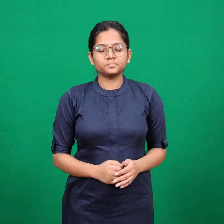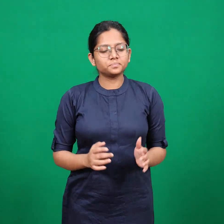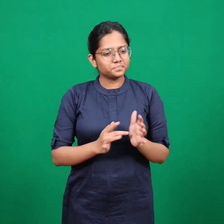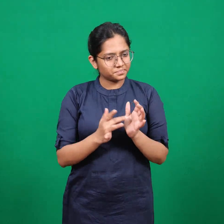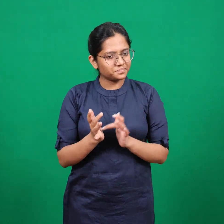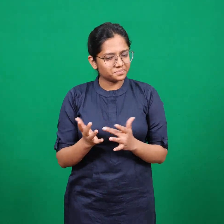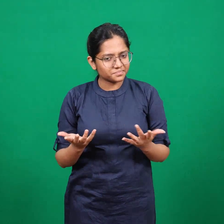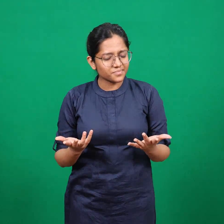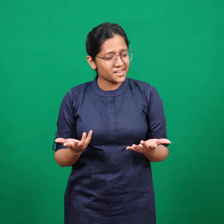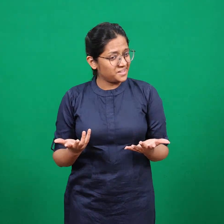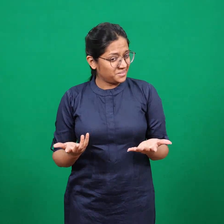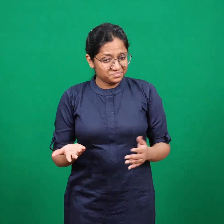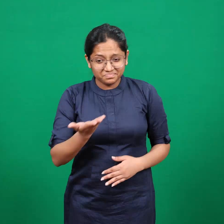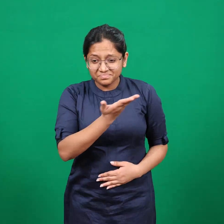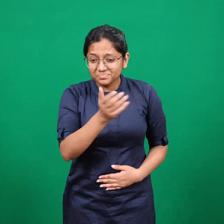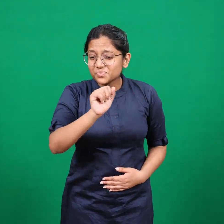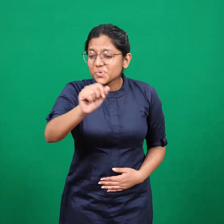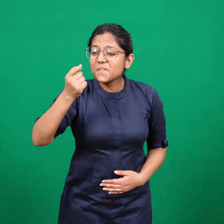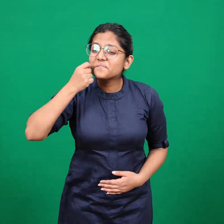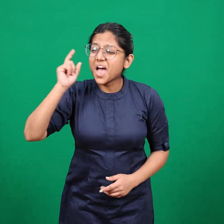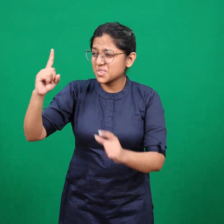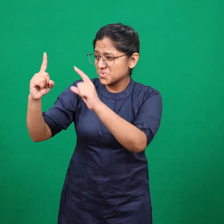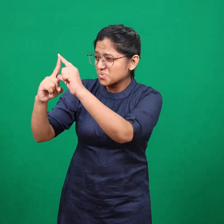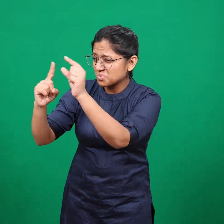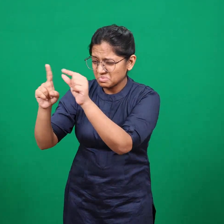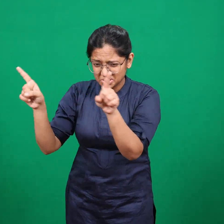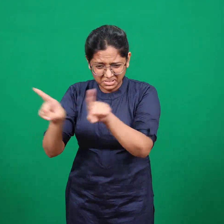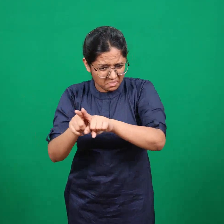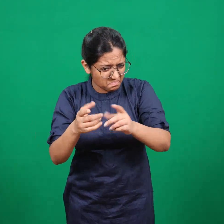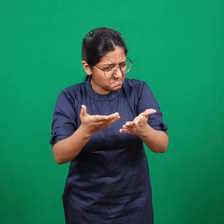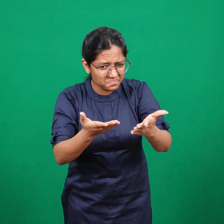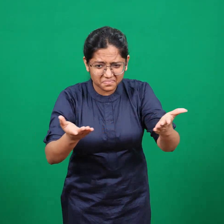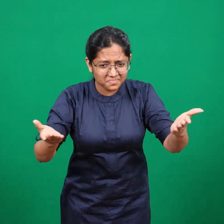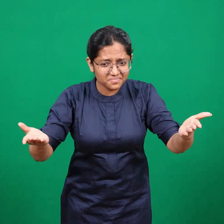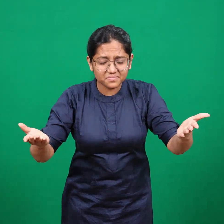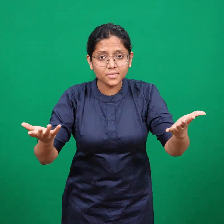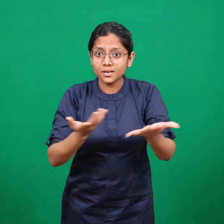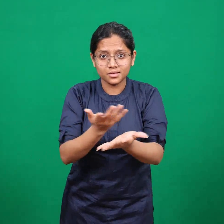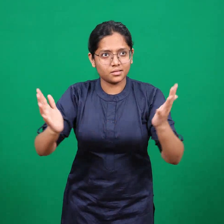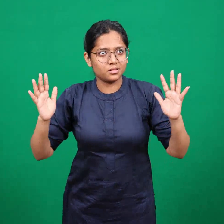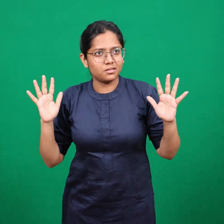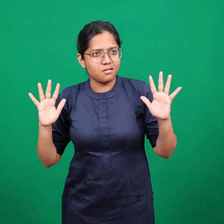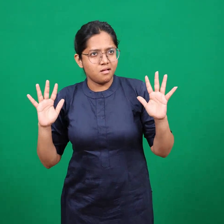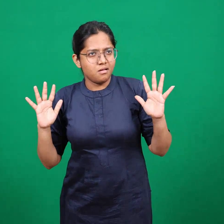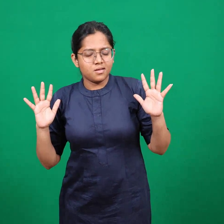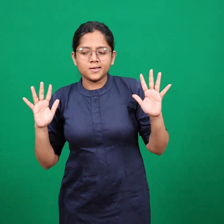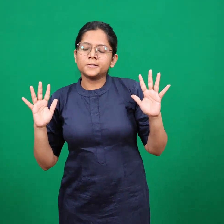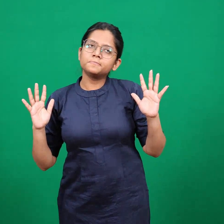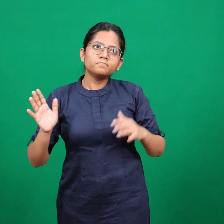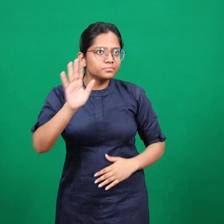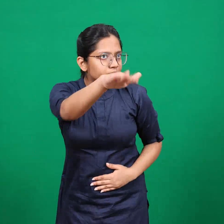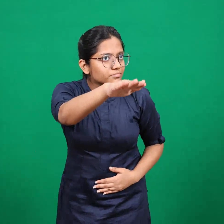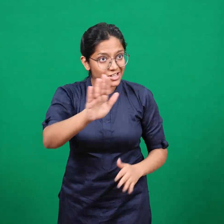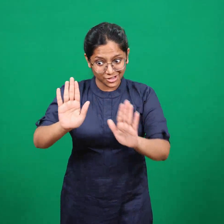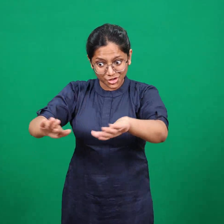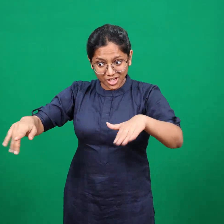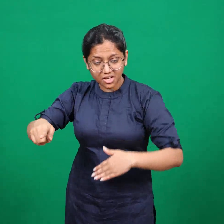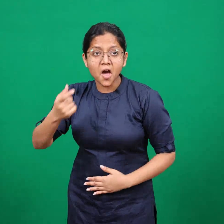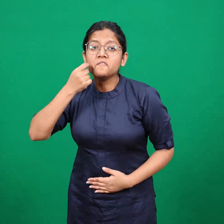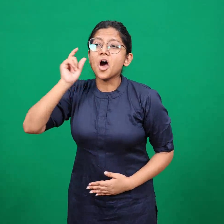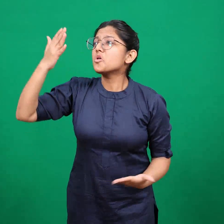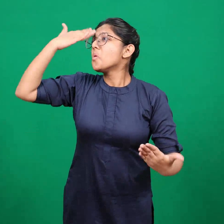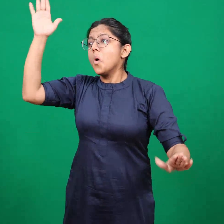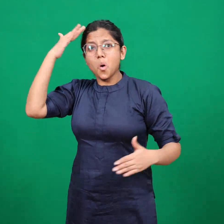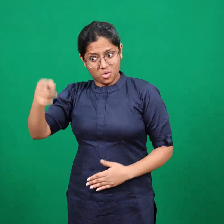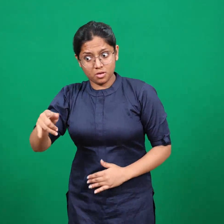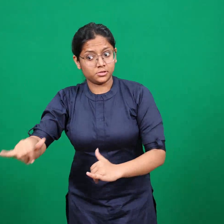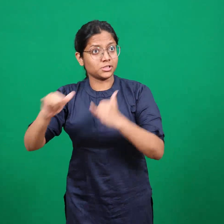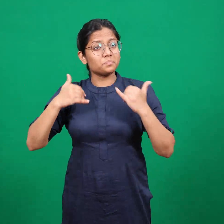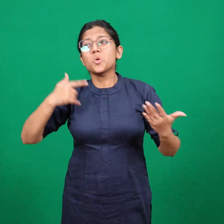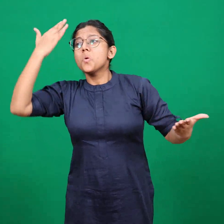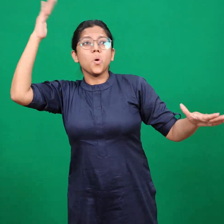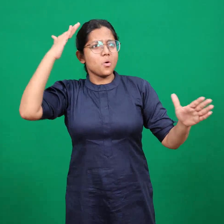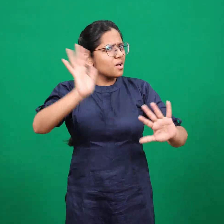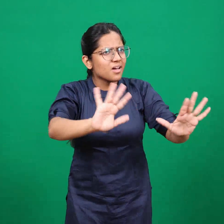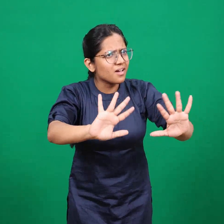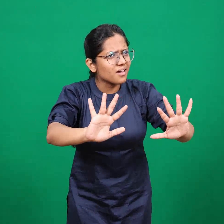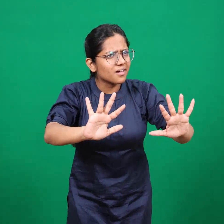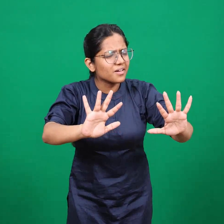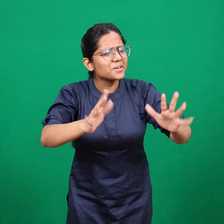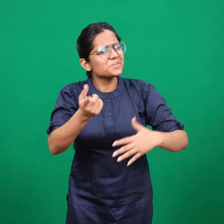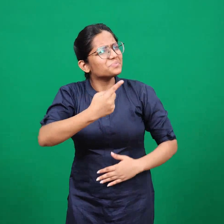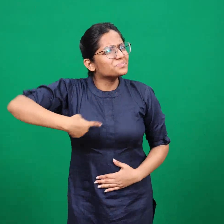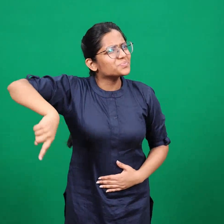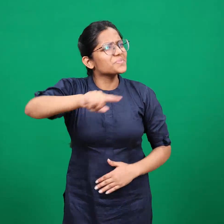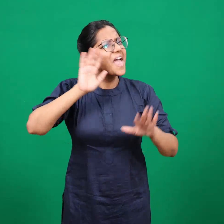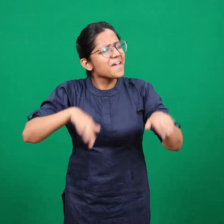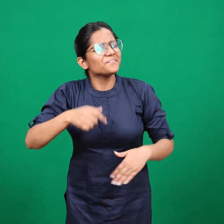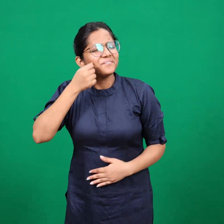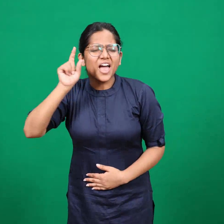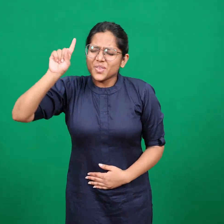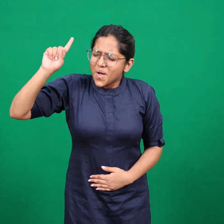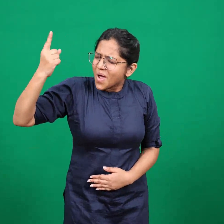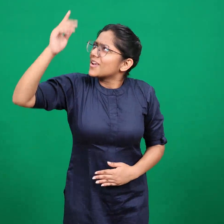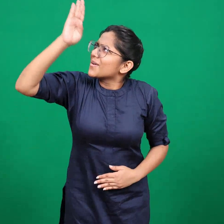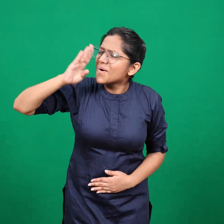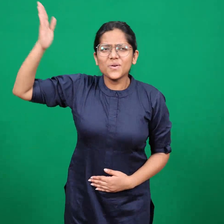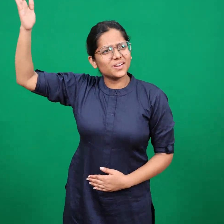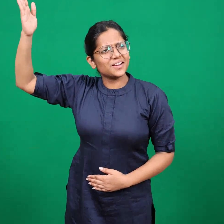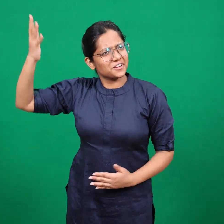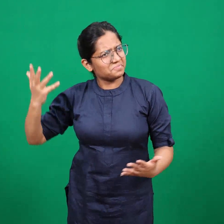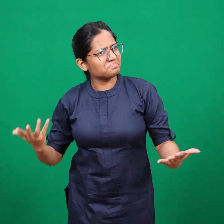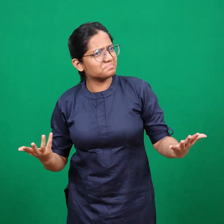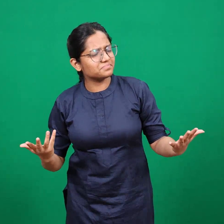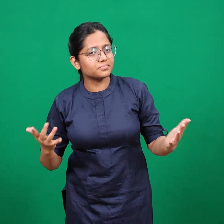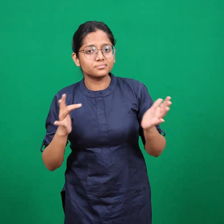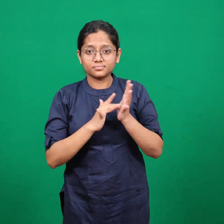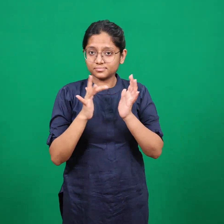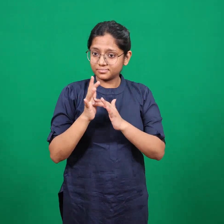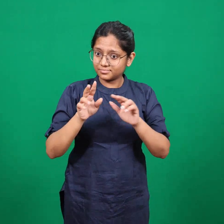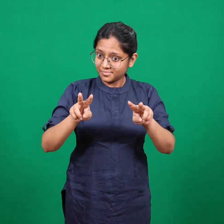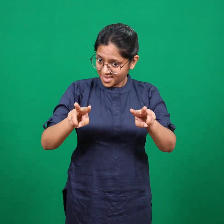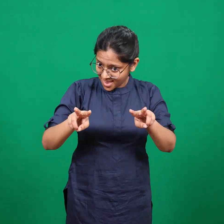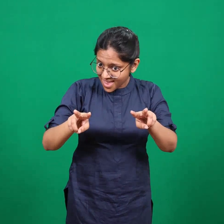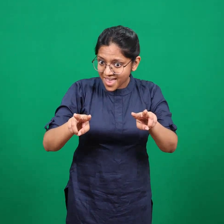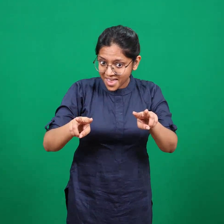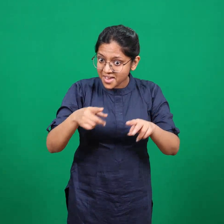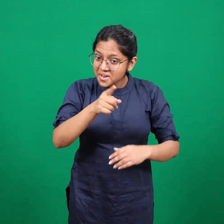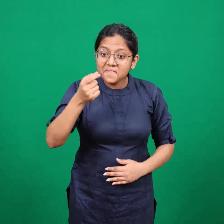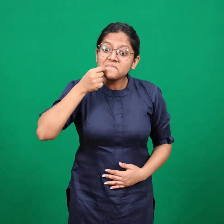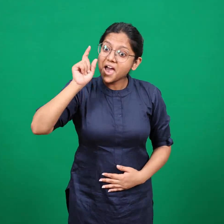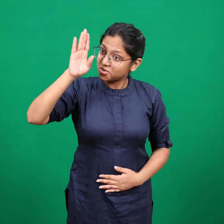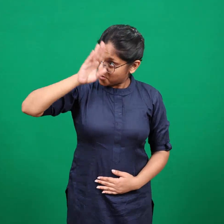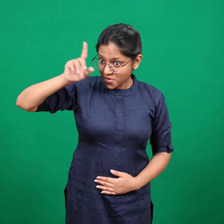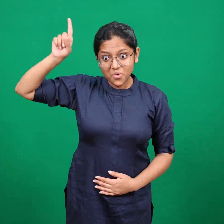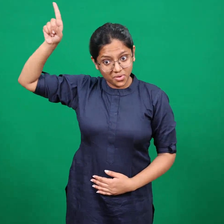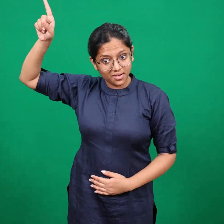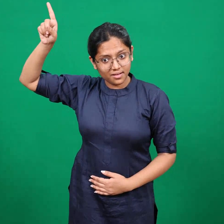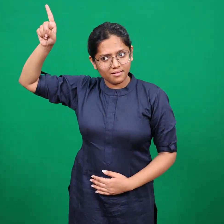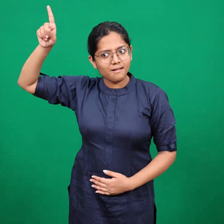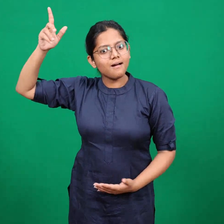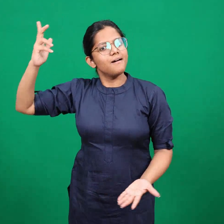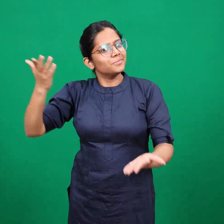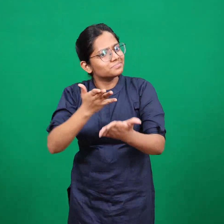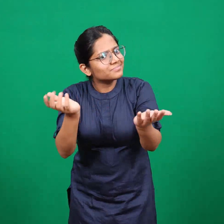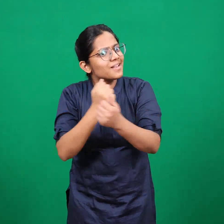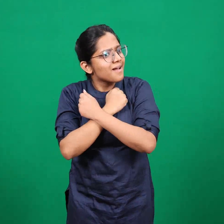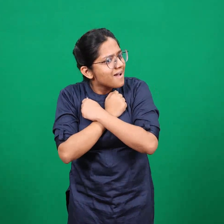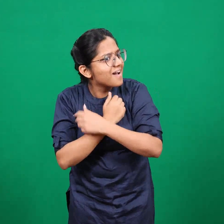You are doing the works of your father." "We are not illegitimate children," they declared. " Our only Father is God Himself."